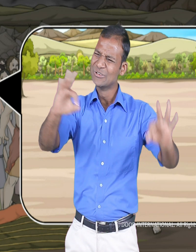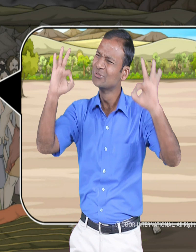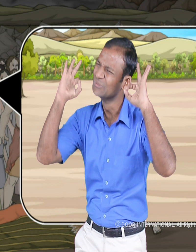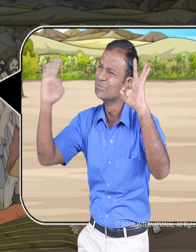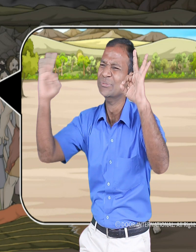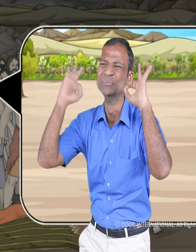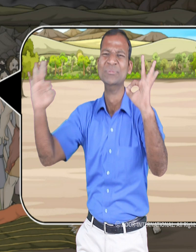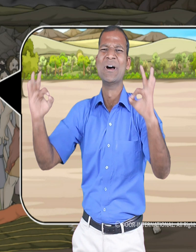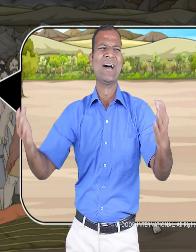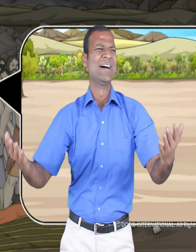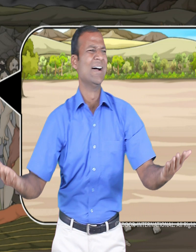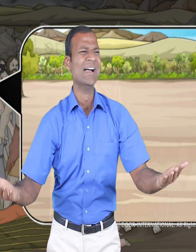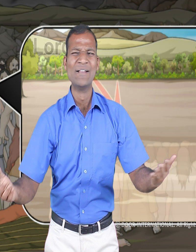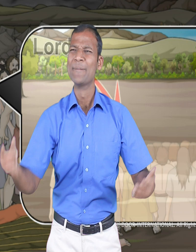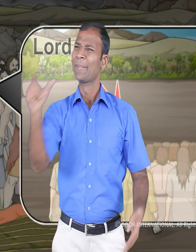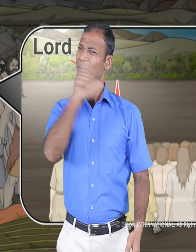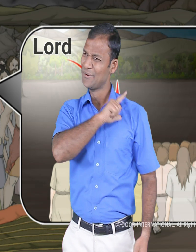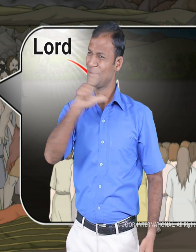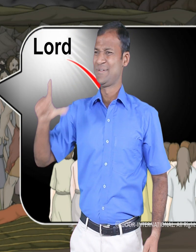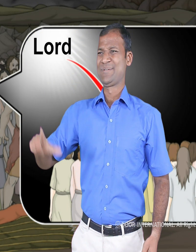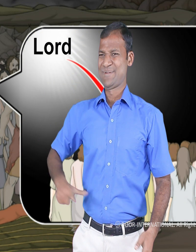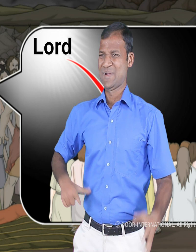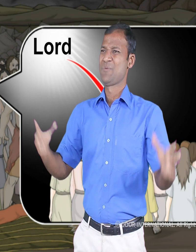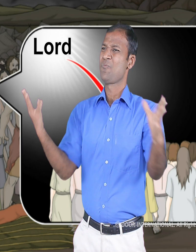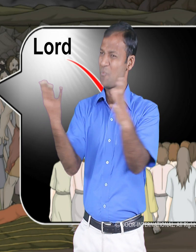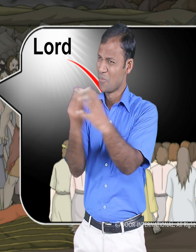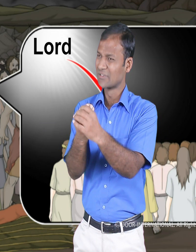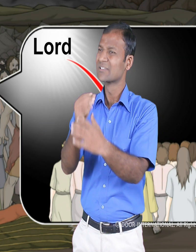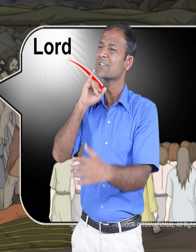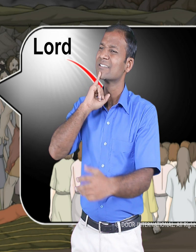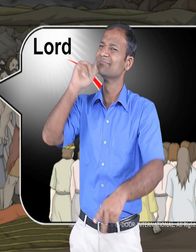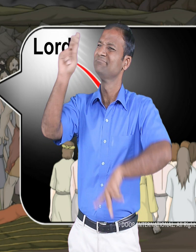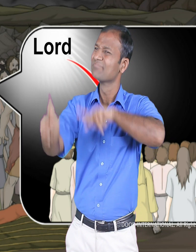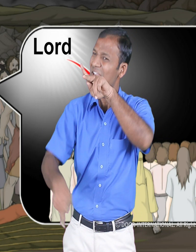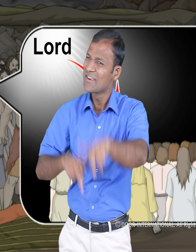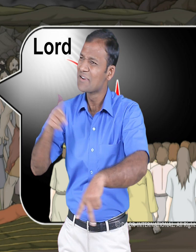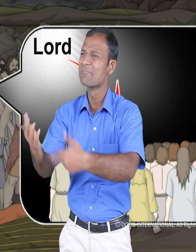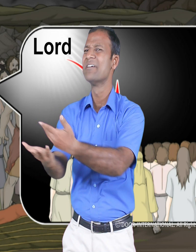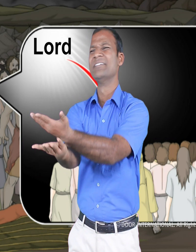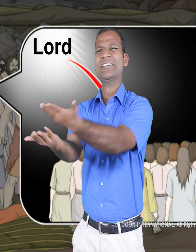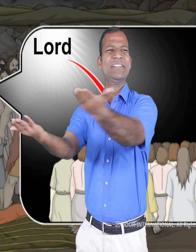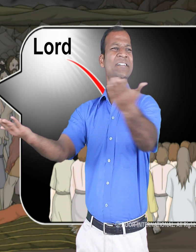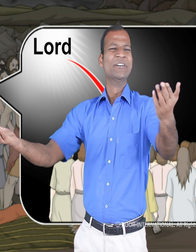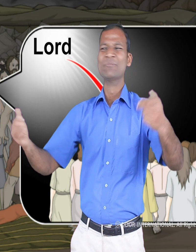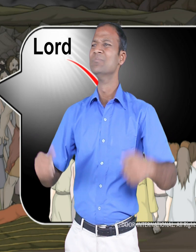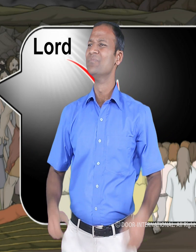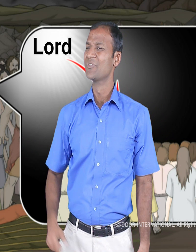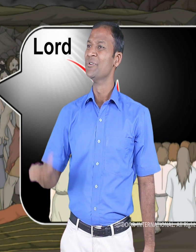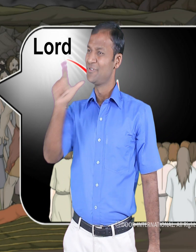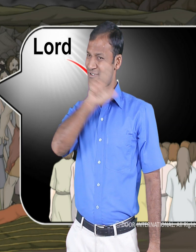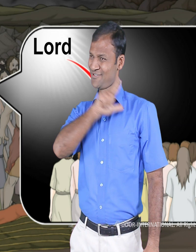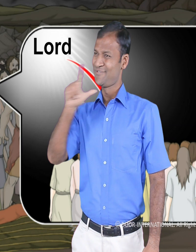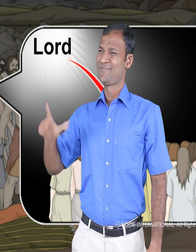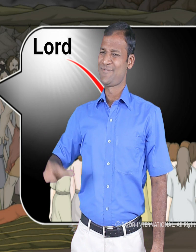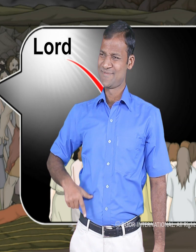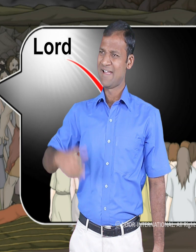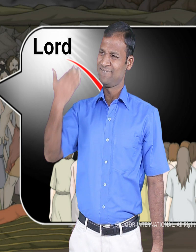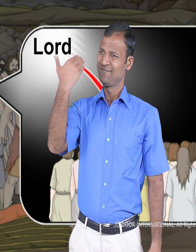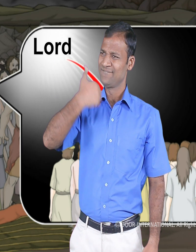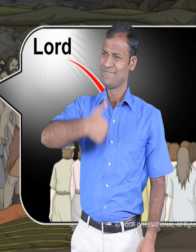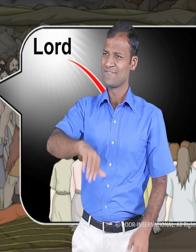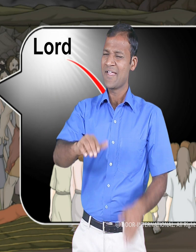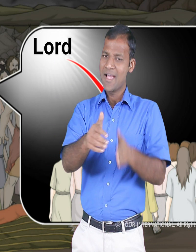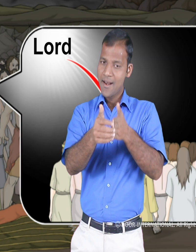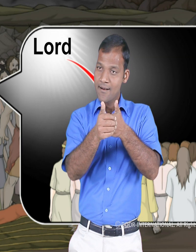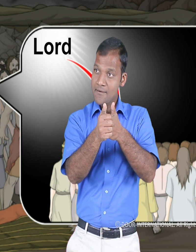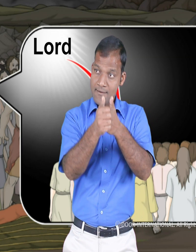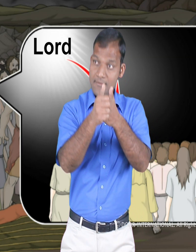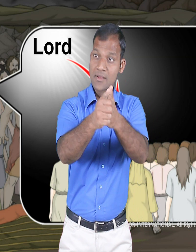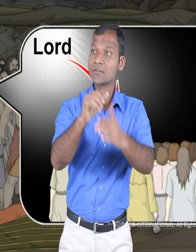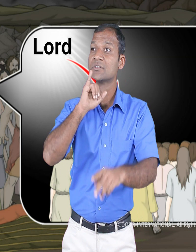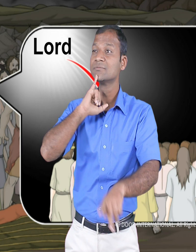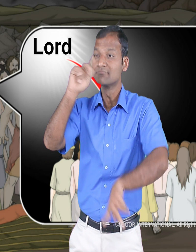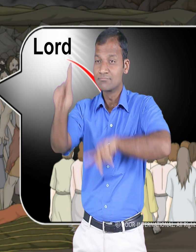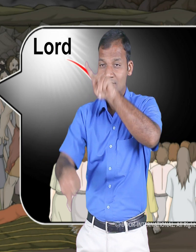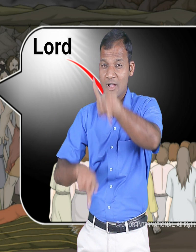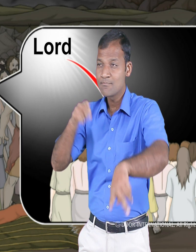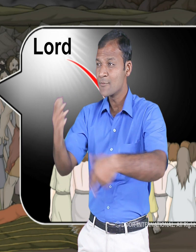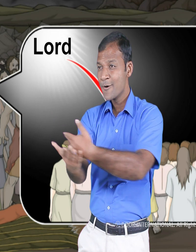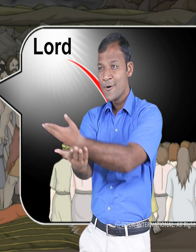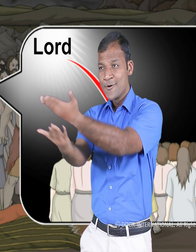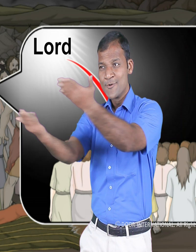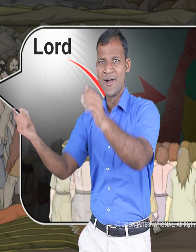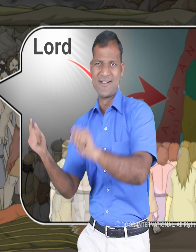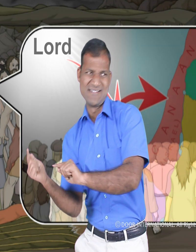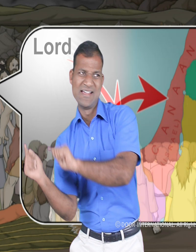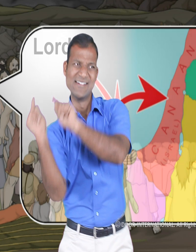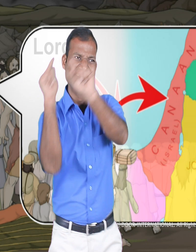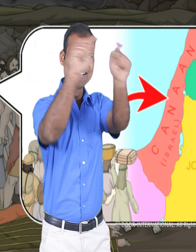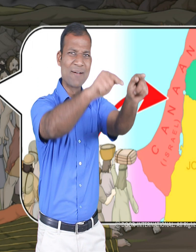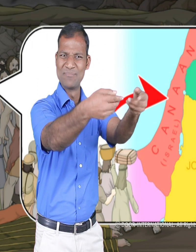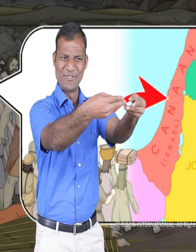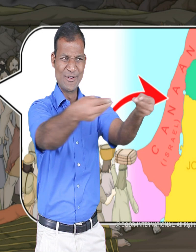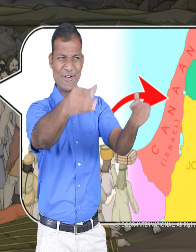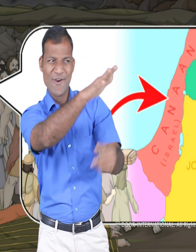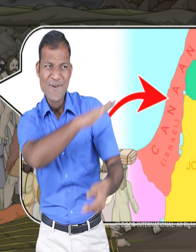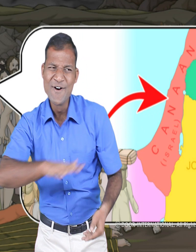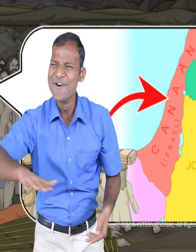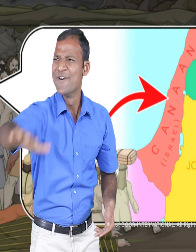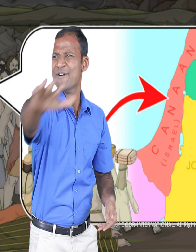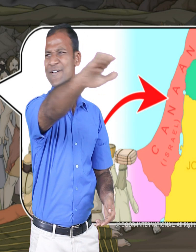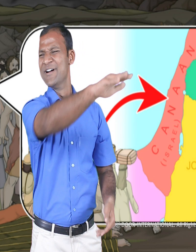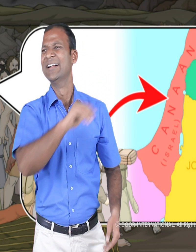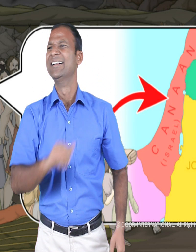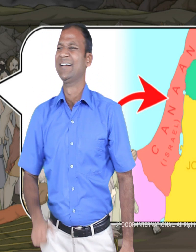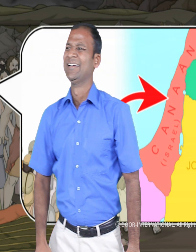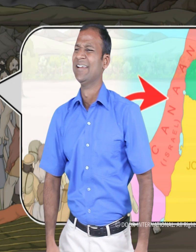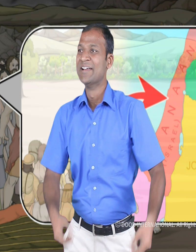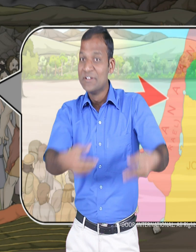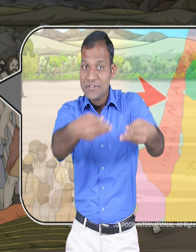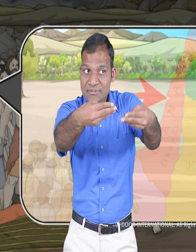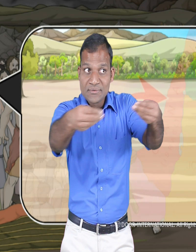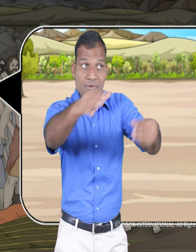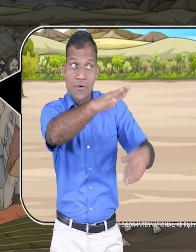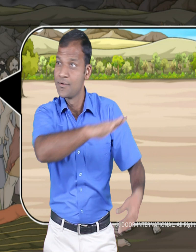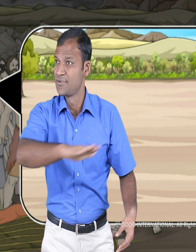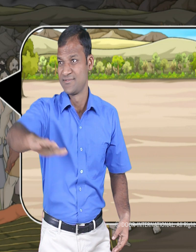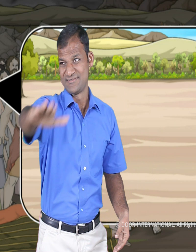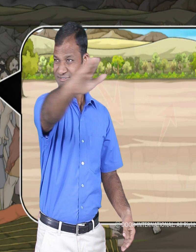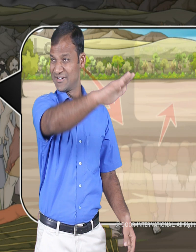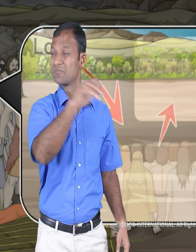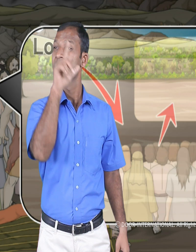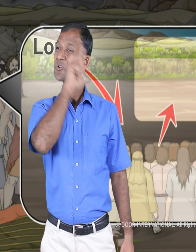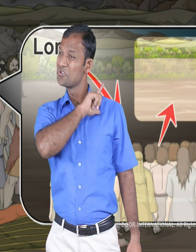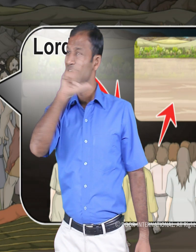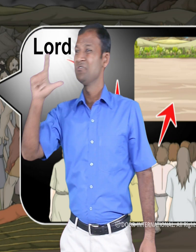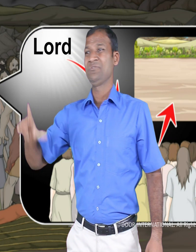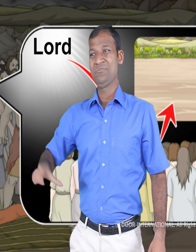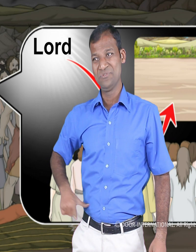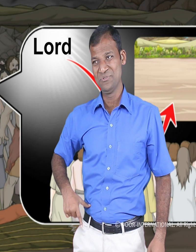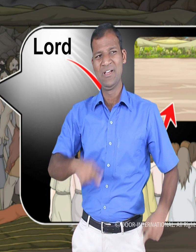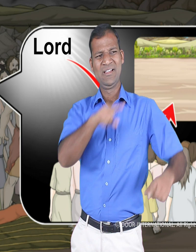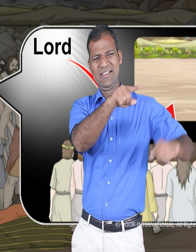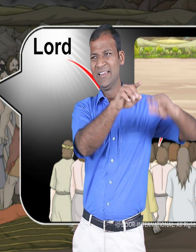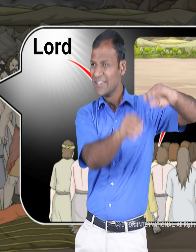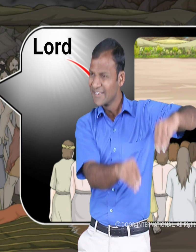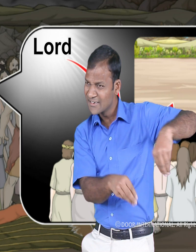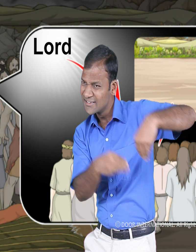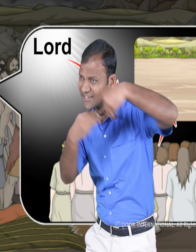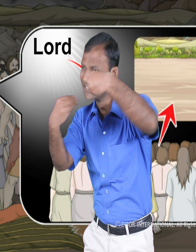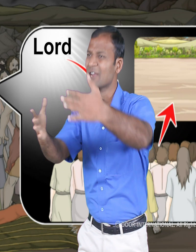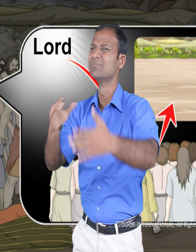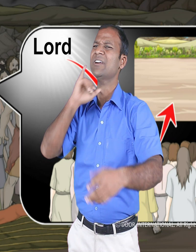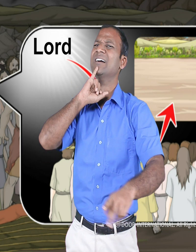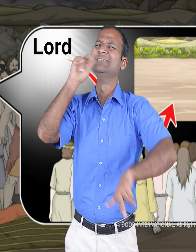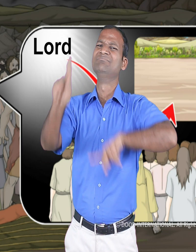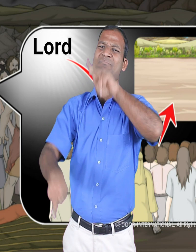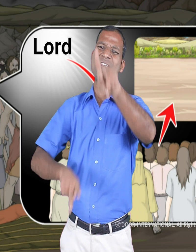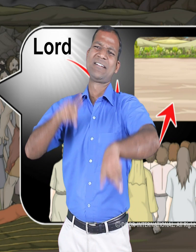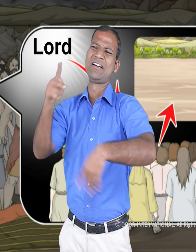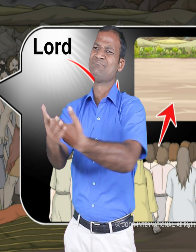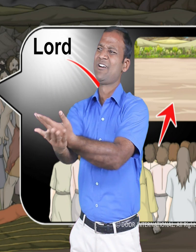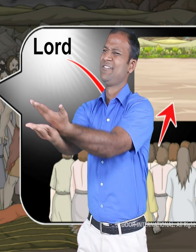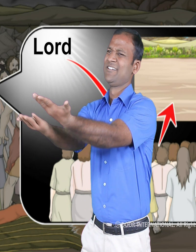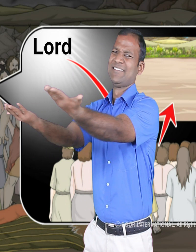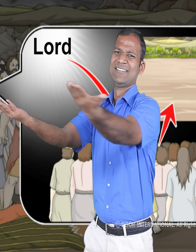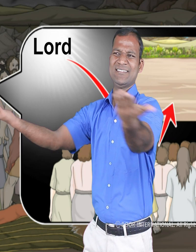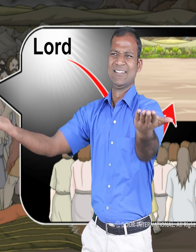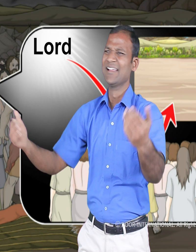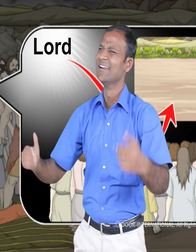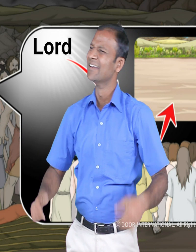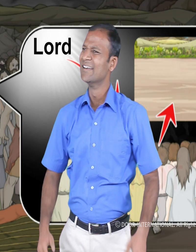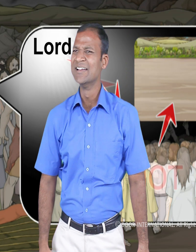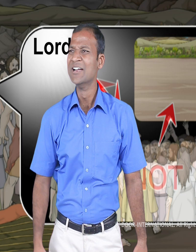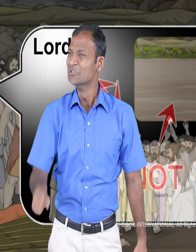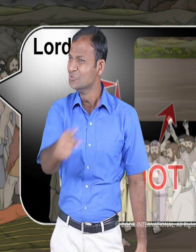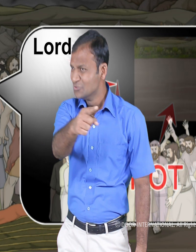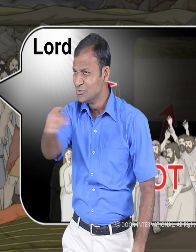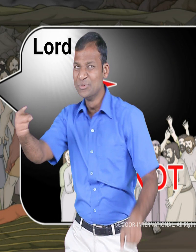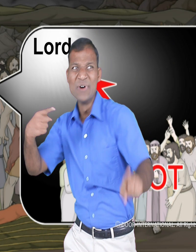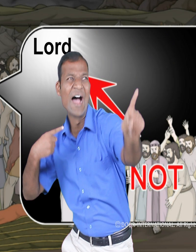If the LORD delights in us, He will bring us into this land, a land flowing with milk and honey, and He will give it to us.